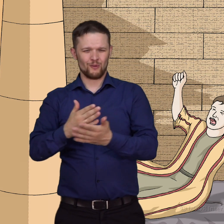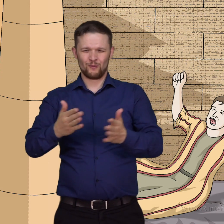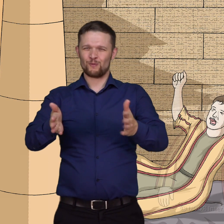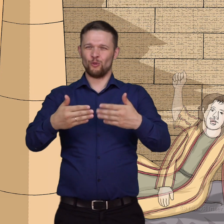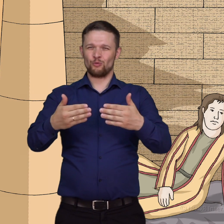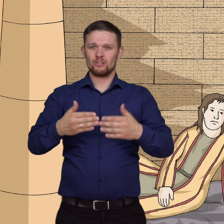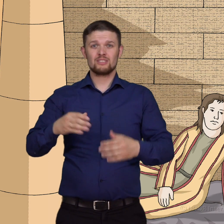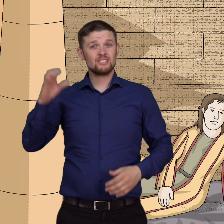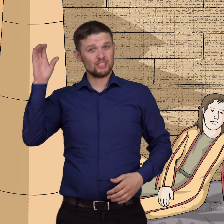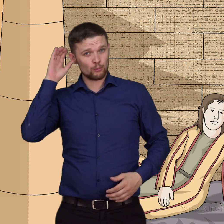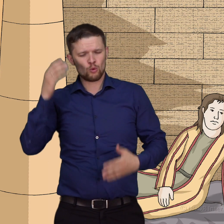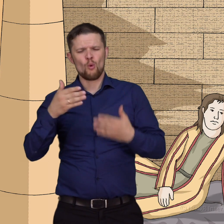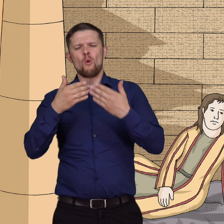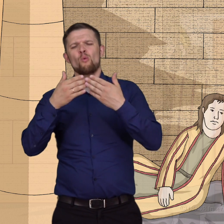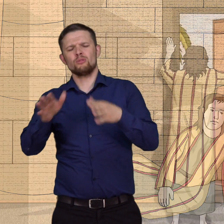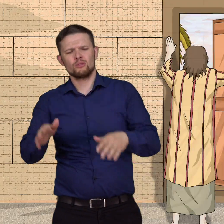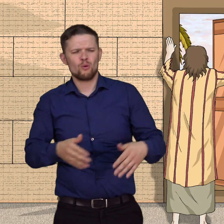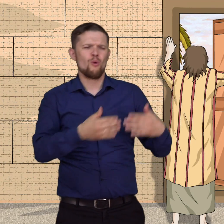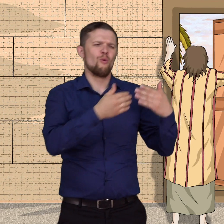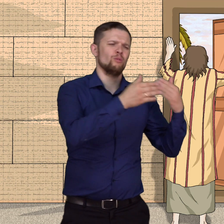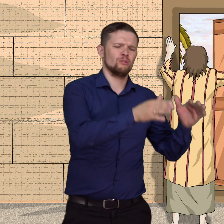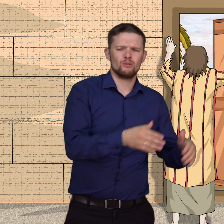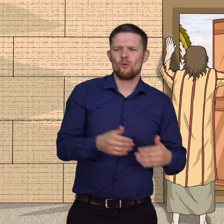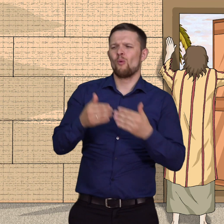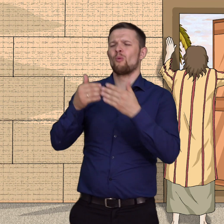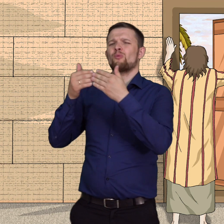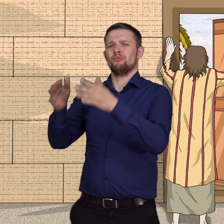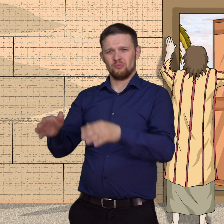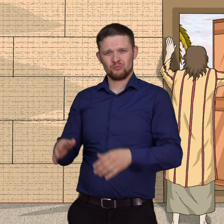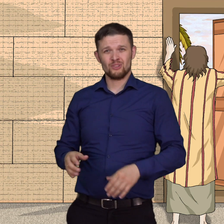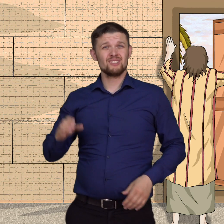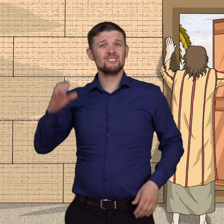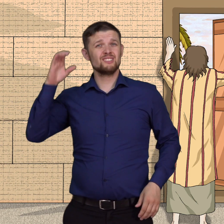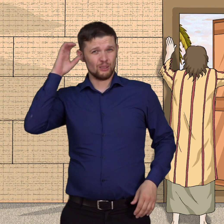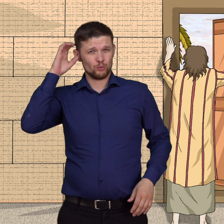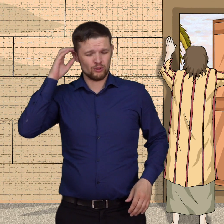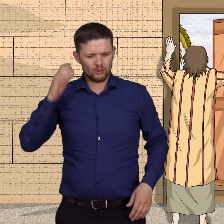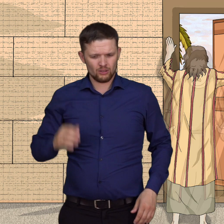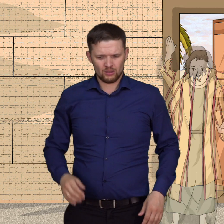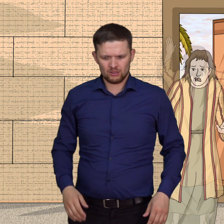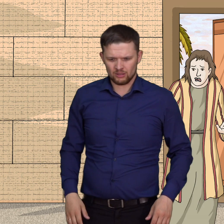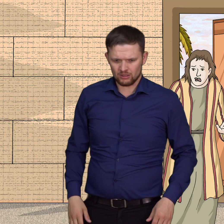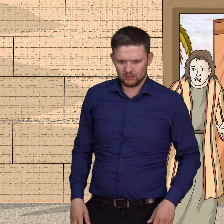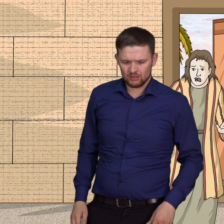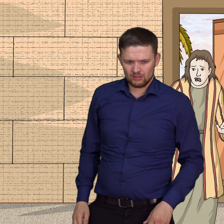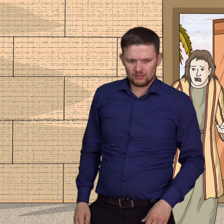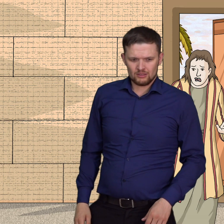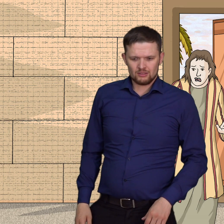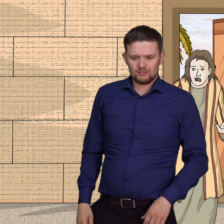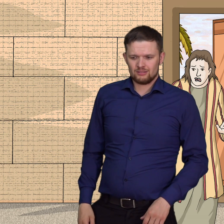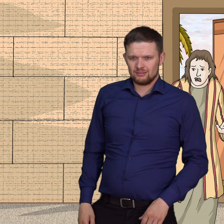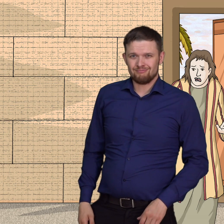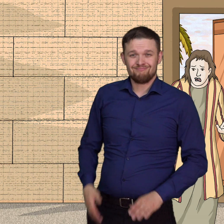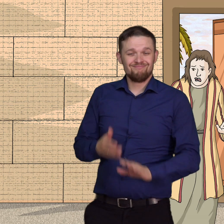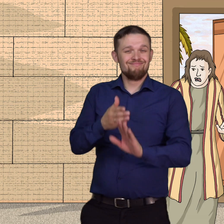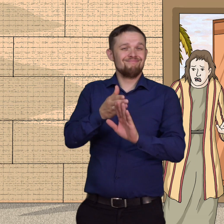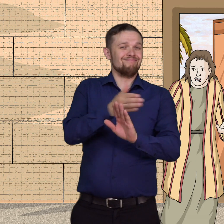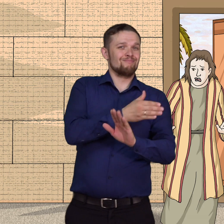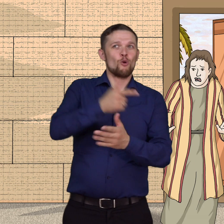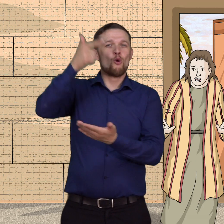then he opened the doors of the house of the LORD.